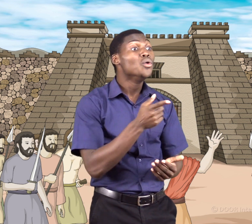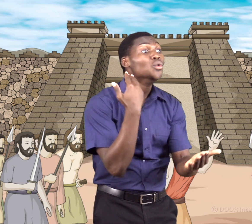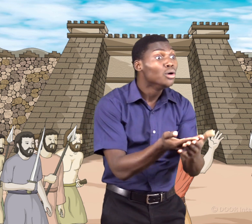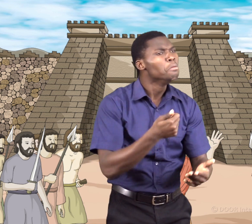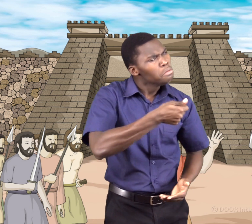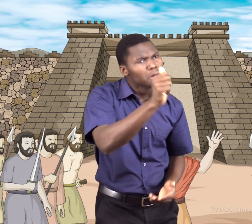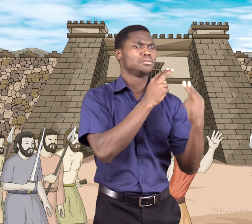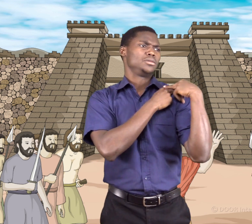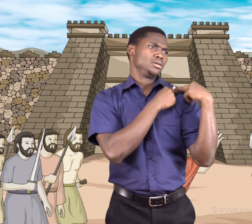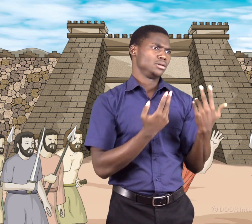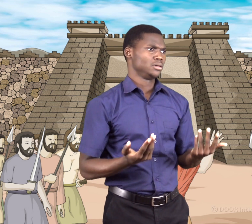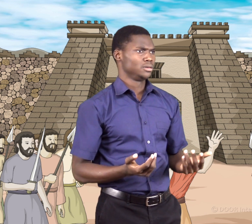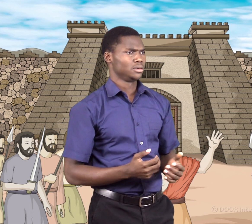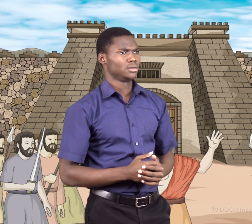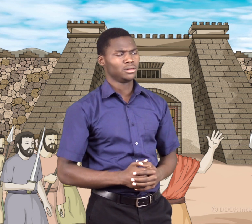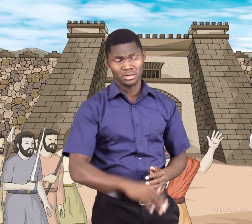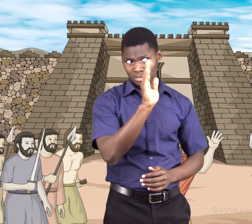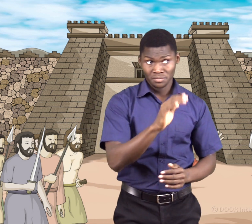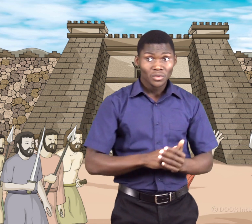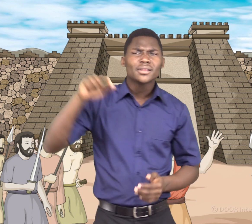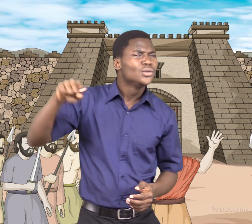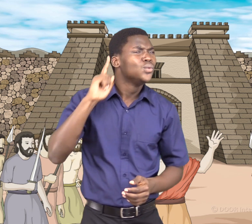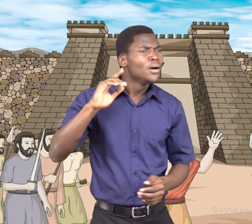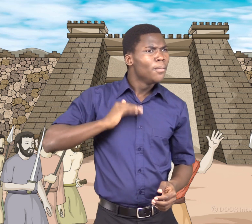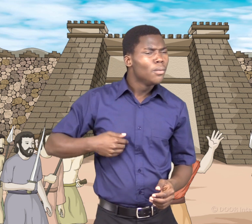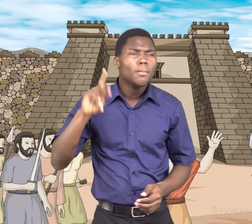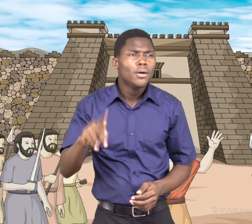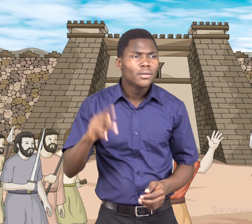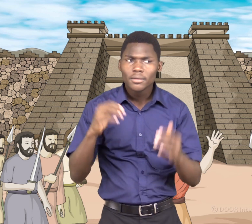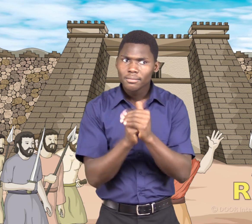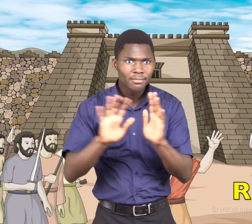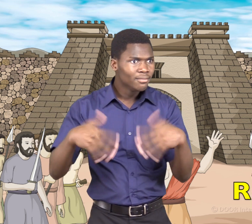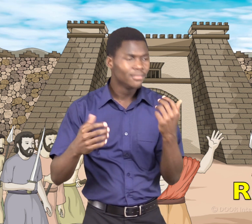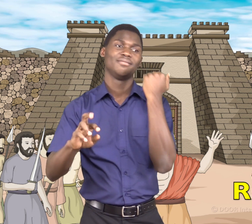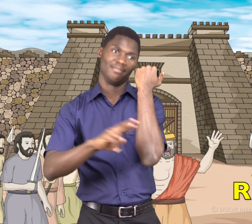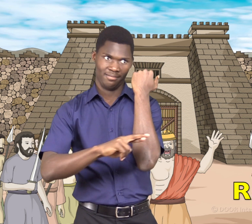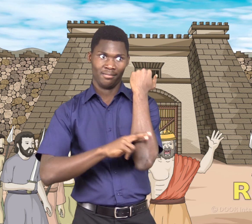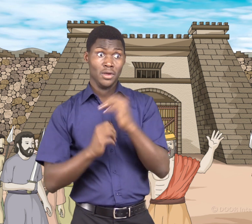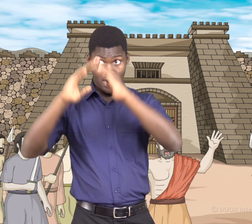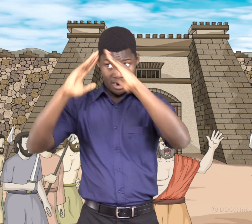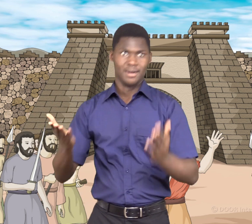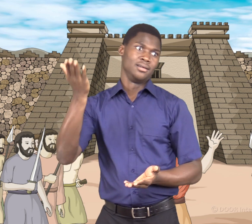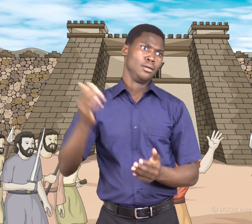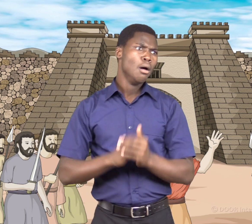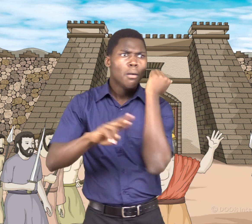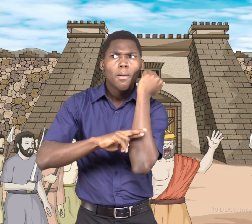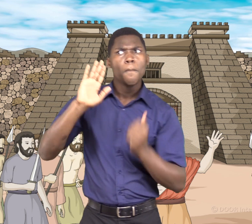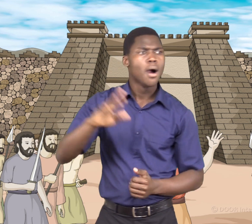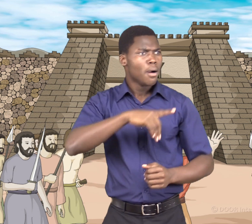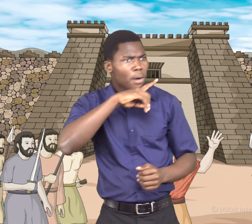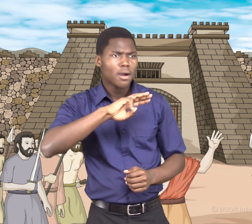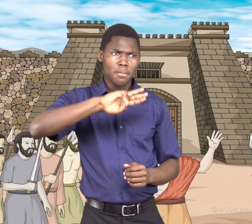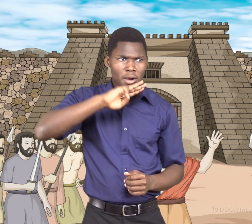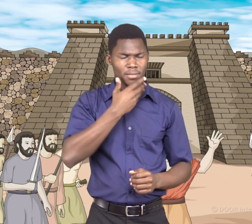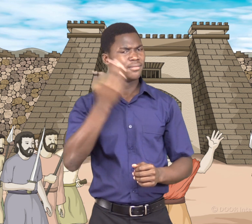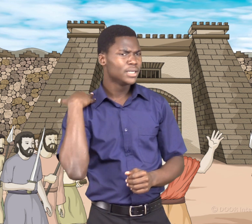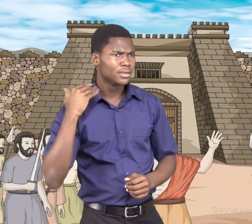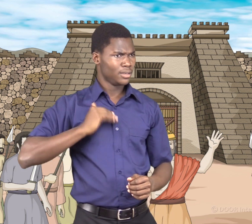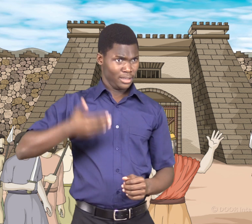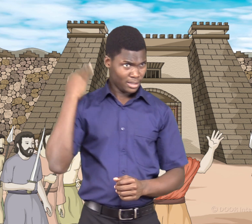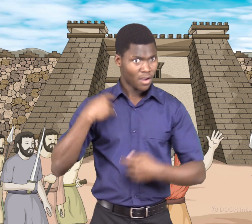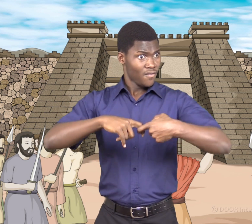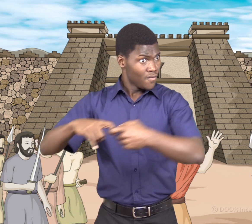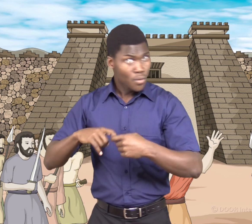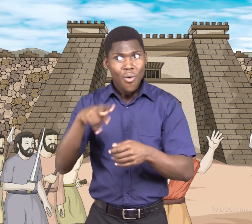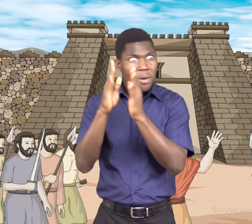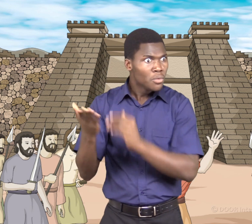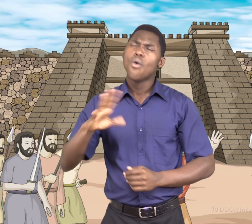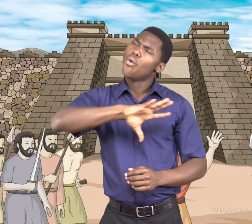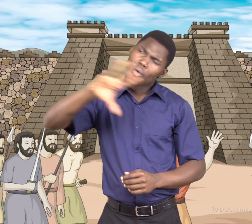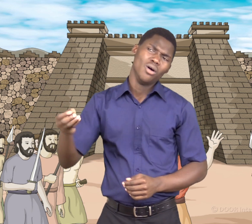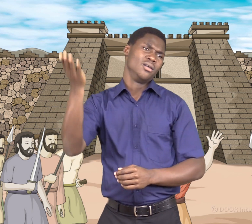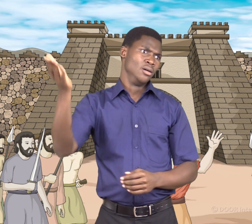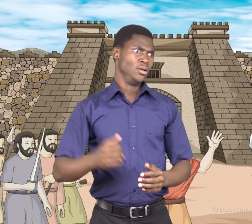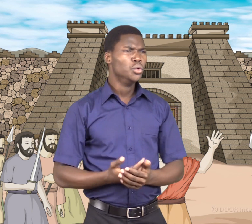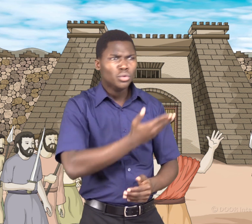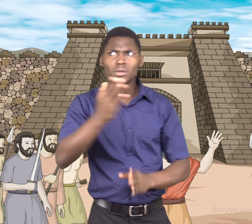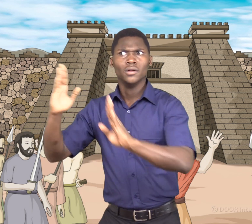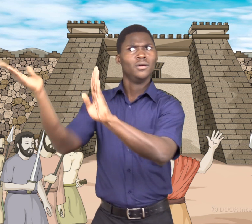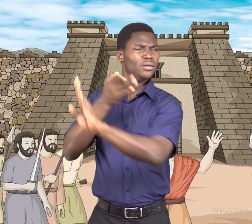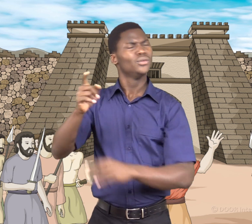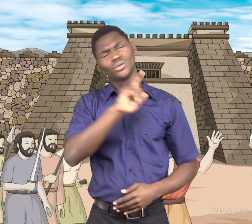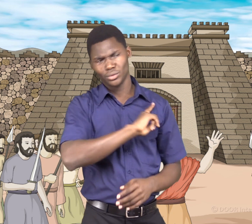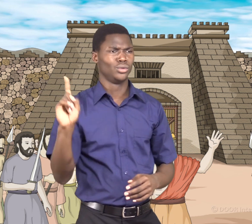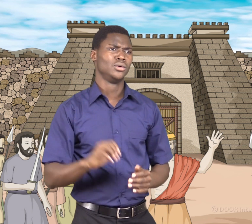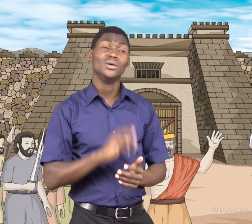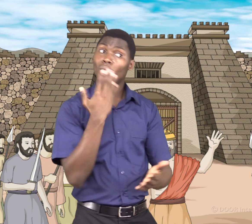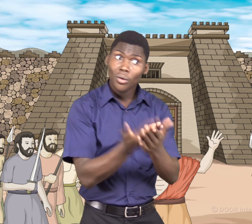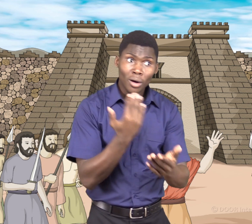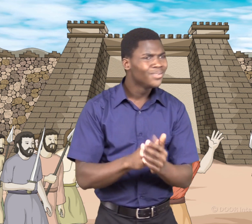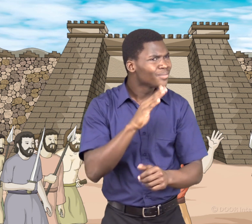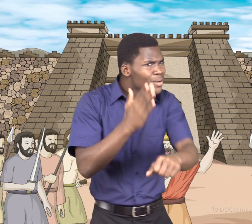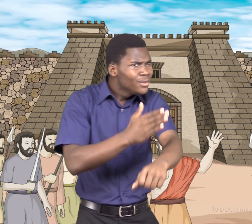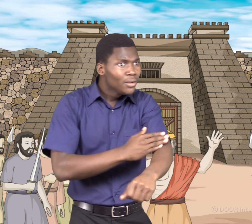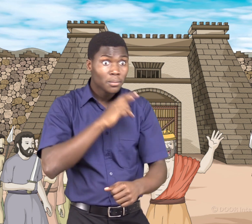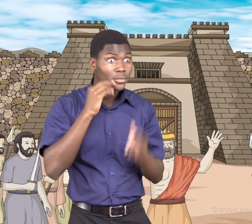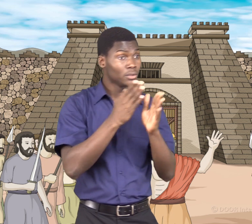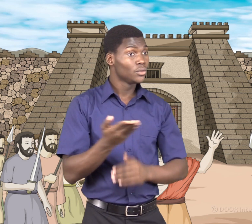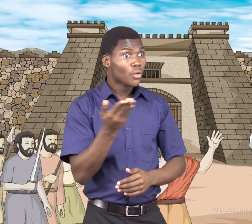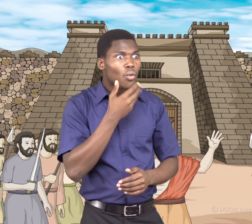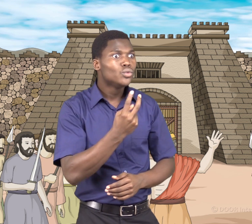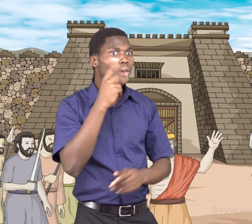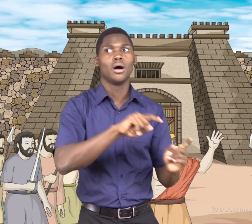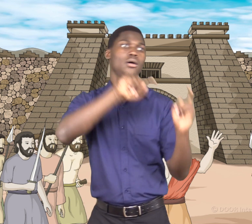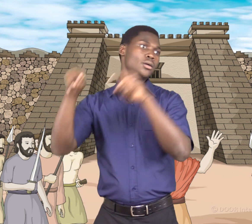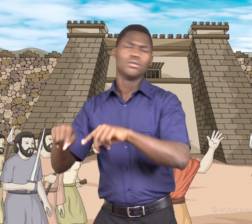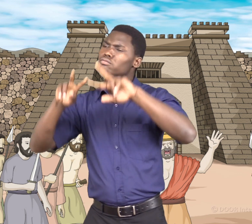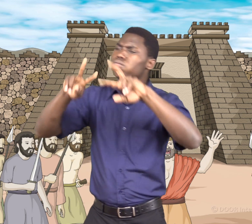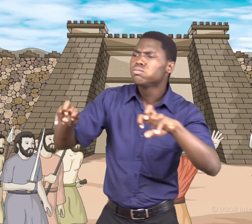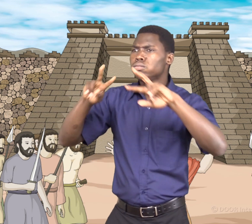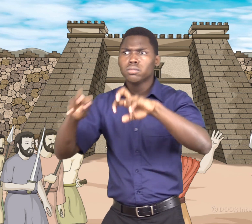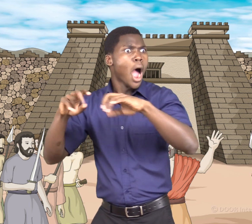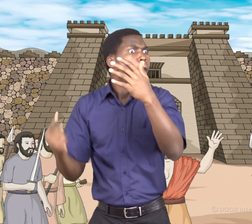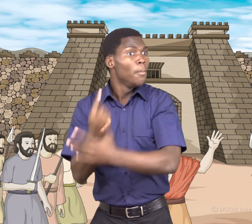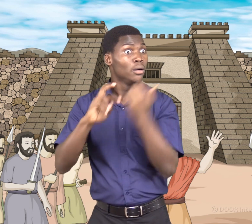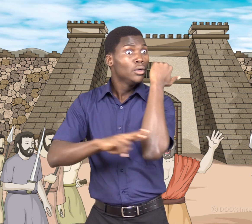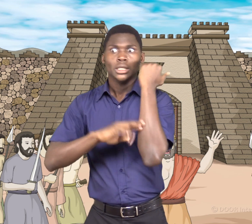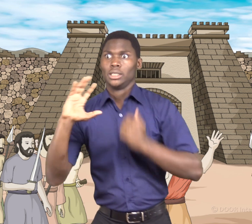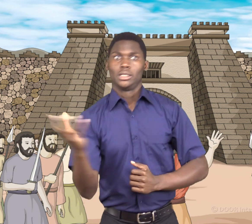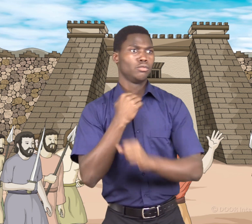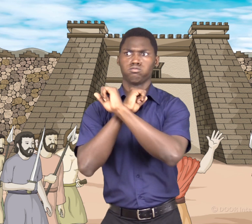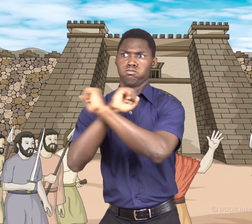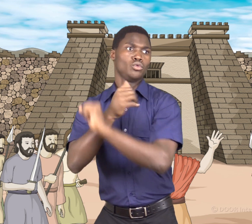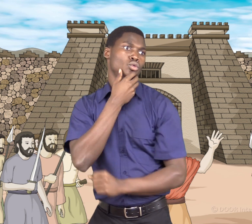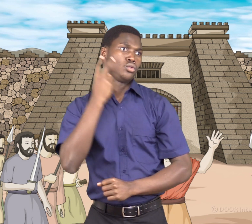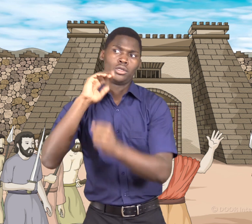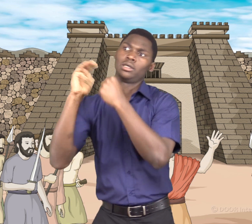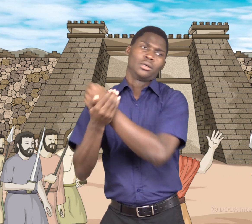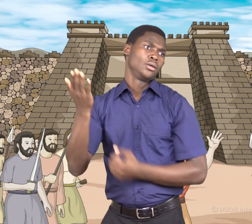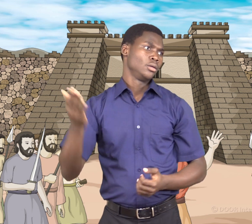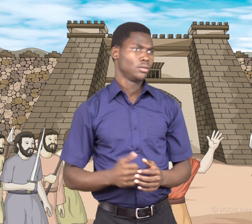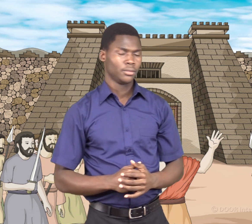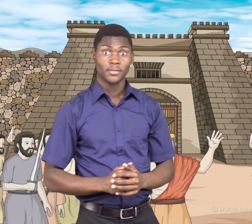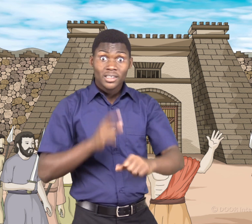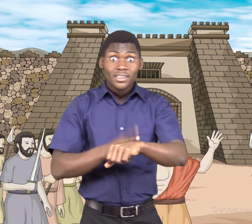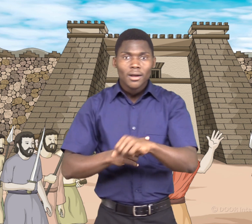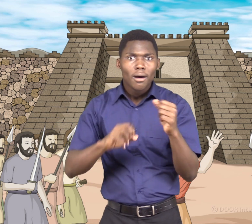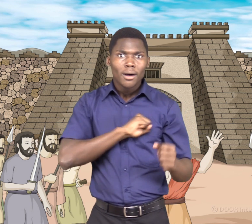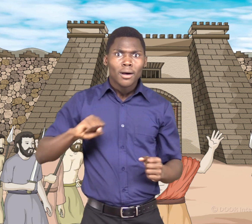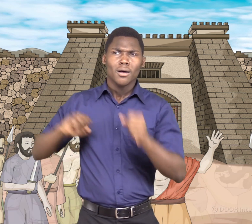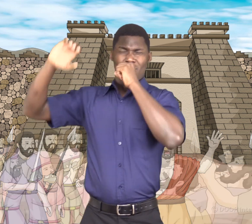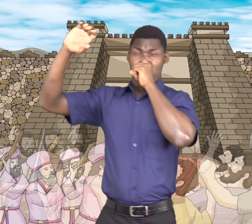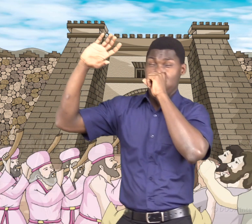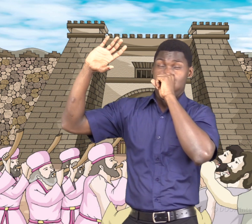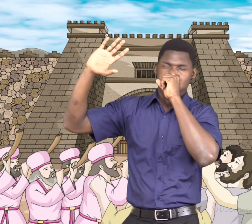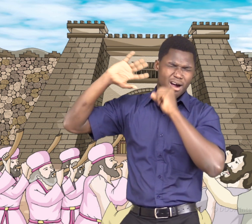If you take any of these, you will set apart the camp of Israel for destruction and bring disaster upon it. For all the silver and gold and all the articles of bronze and iron are holy to the LORD; they must go into His treasury.”